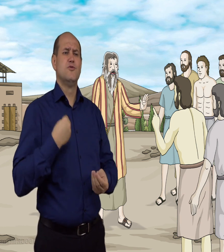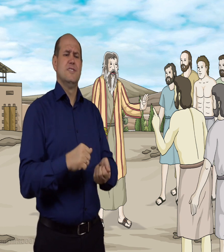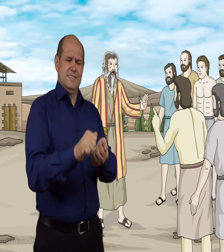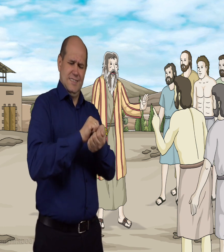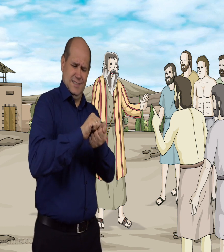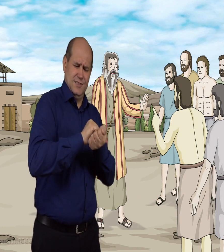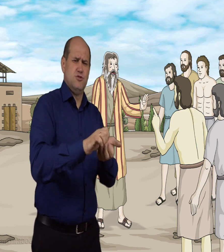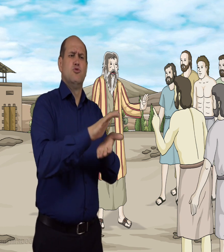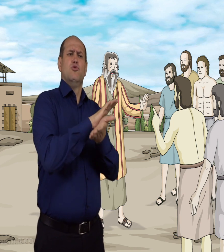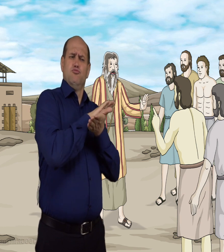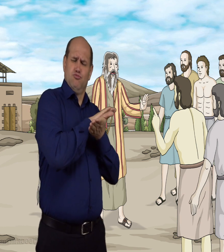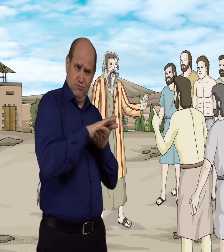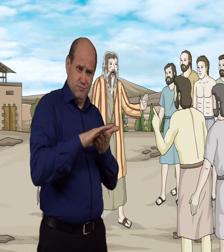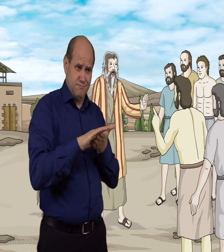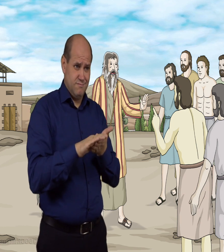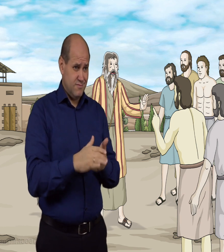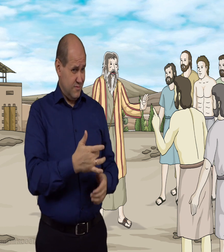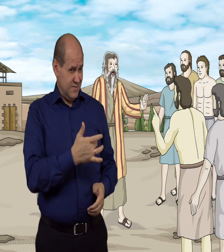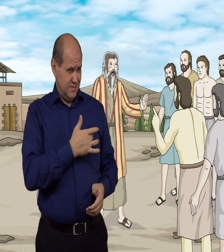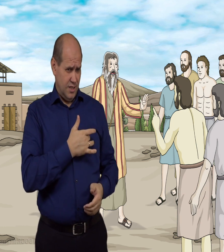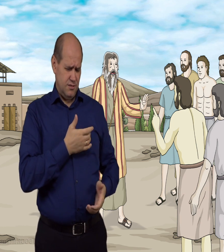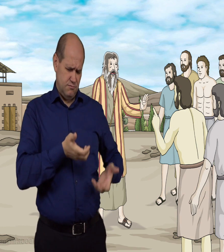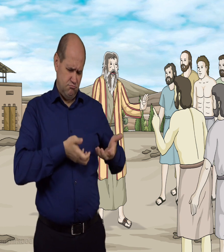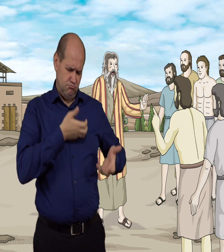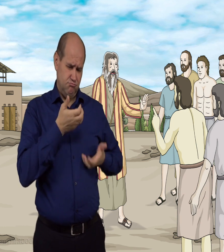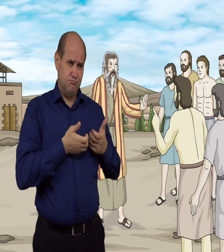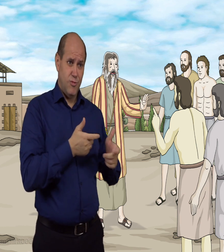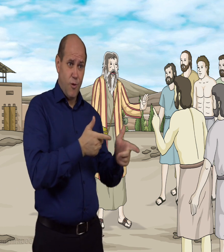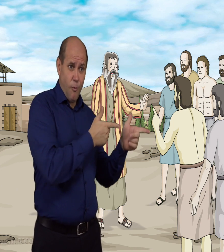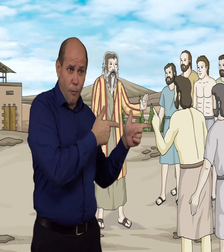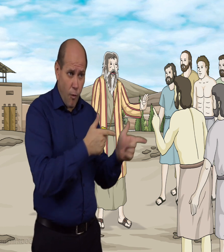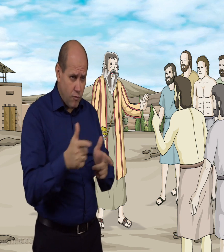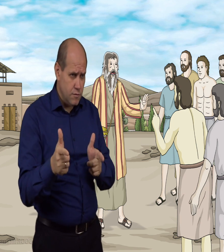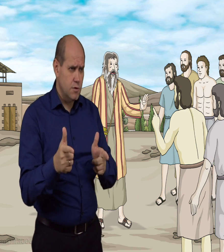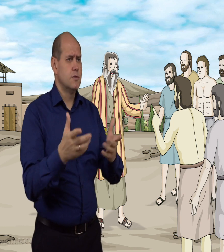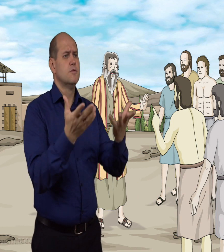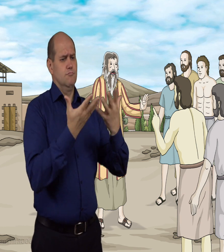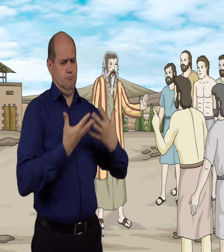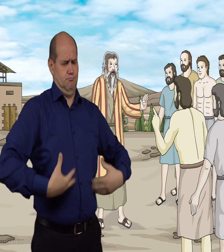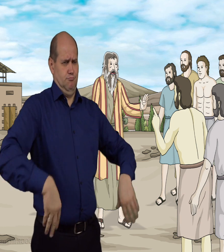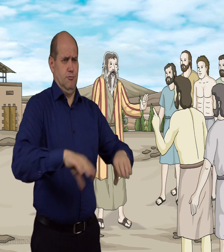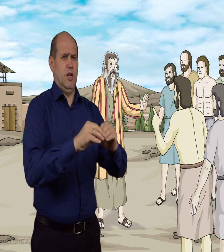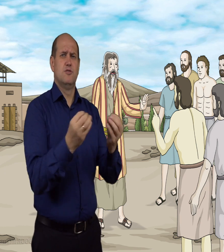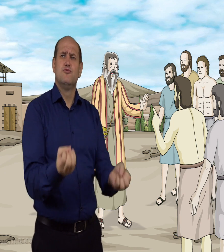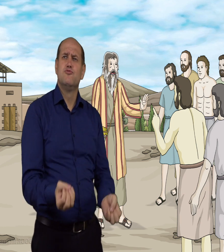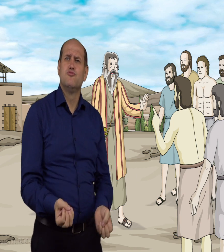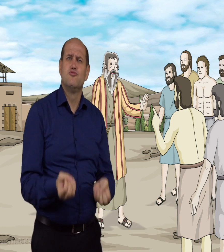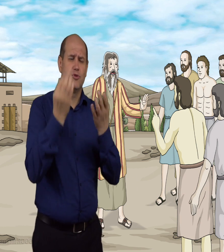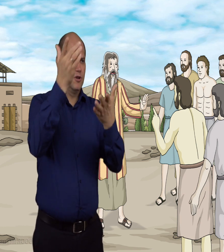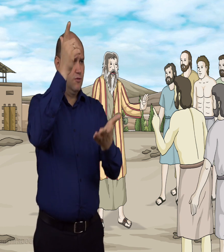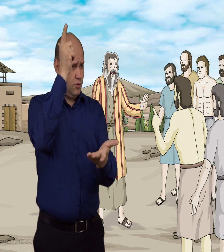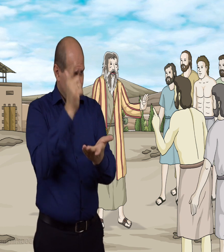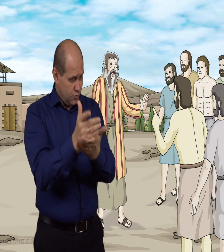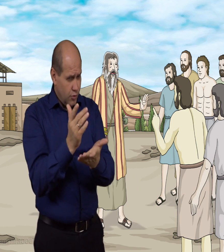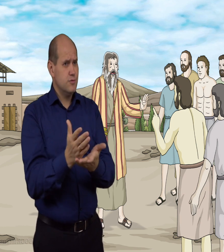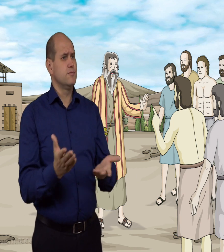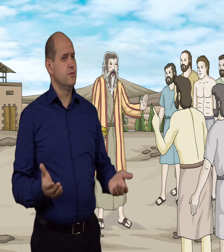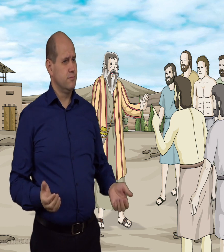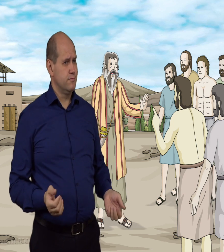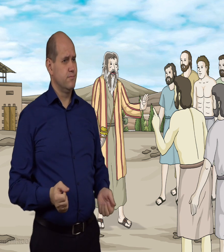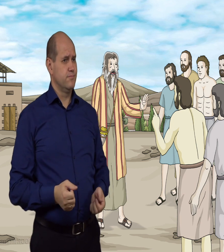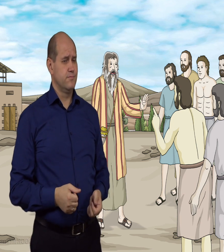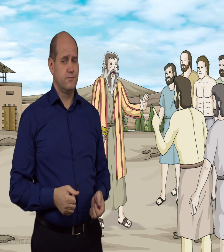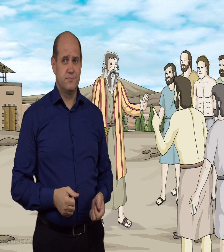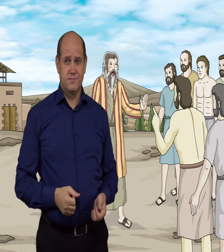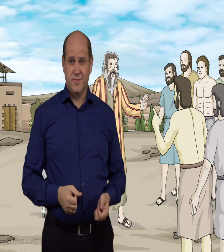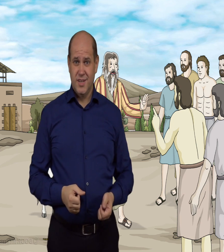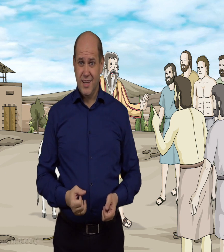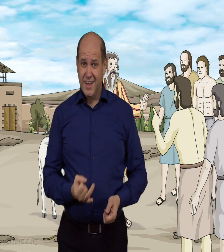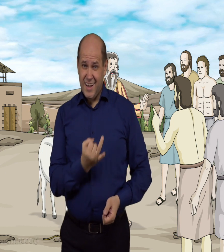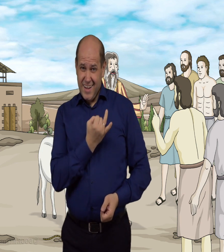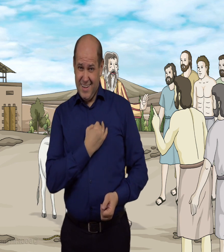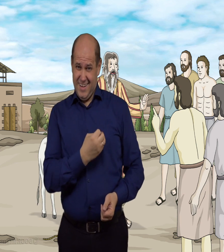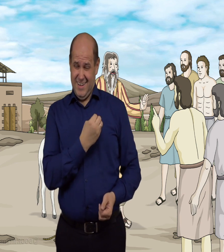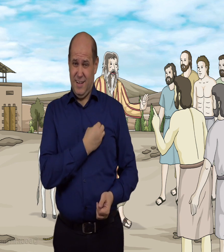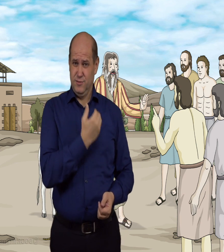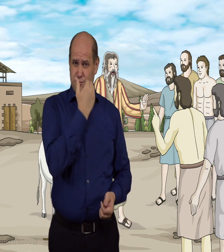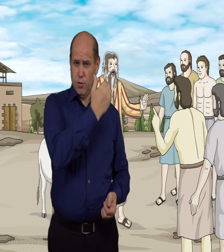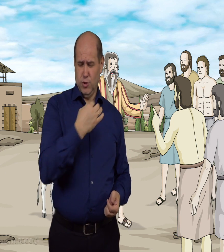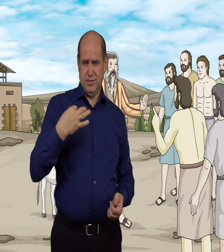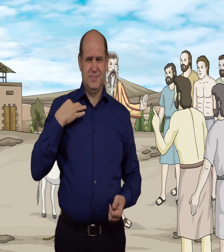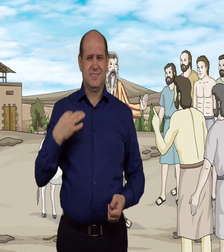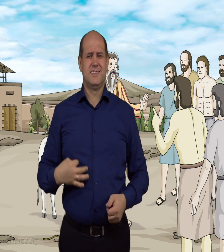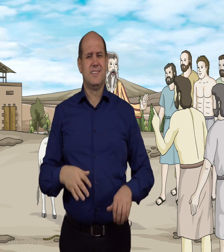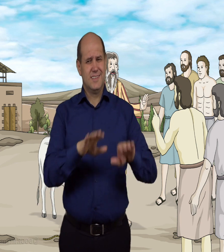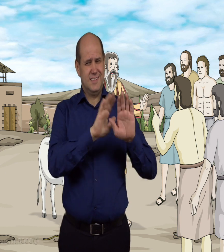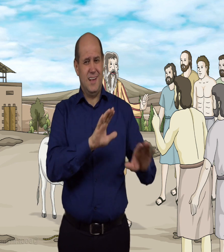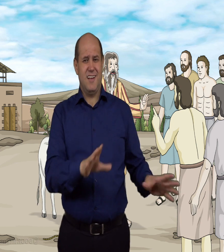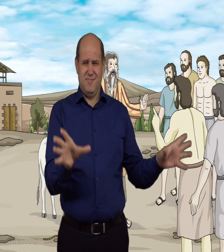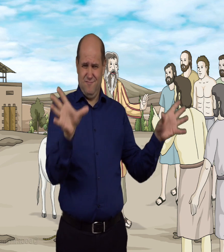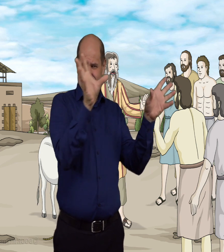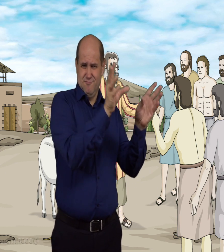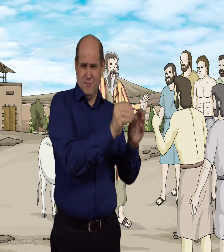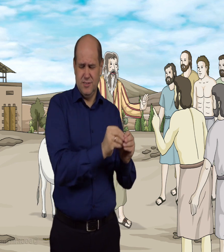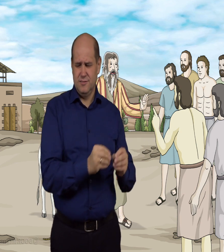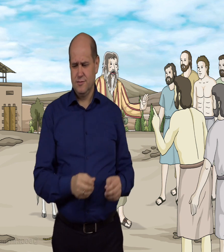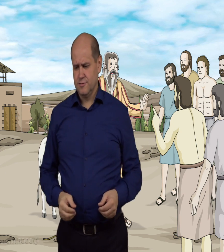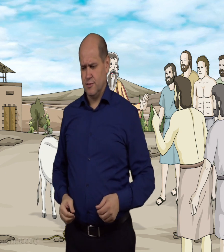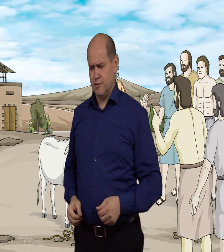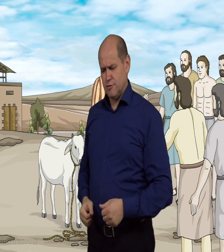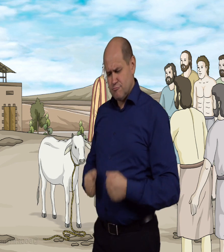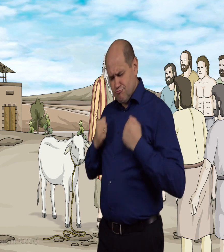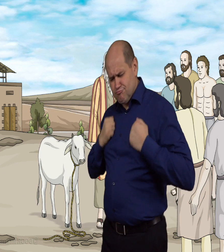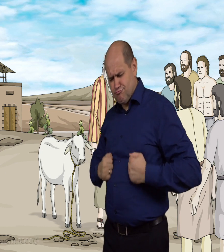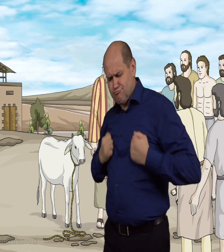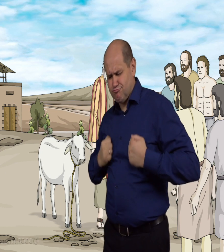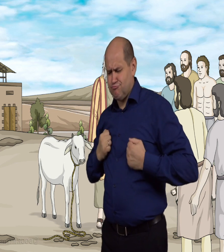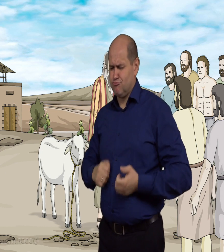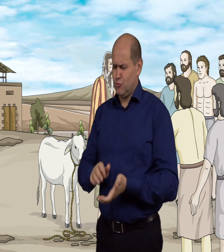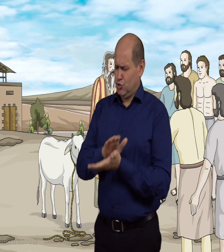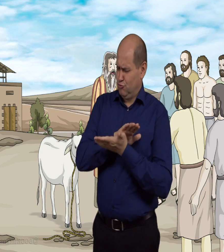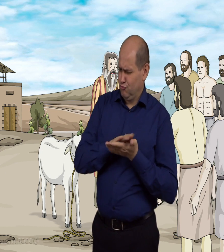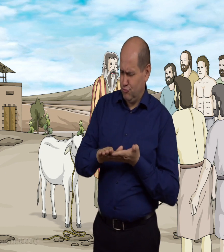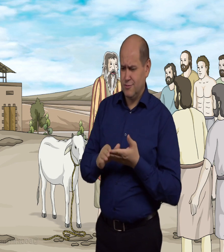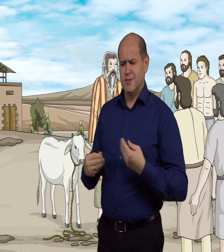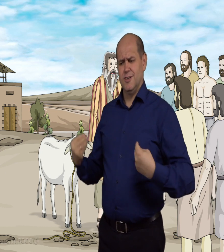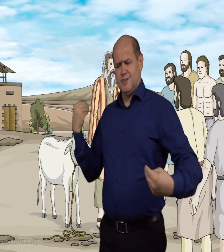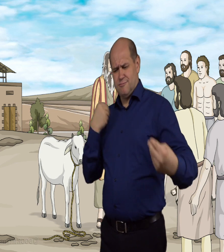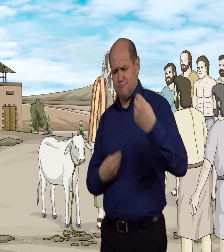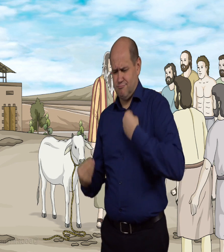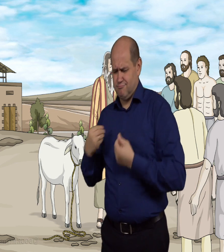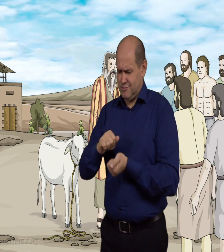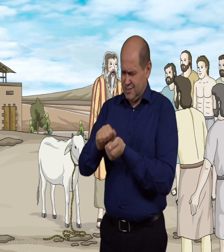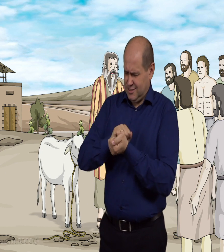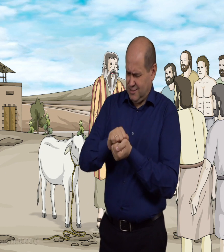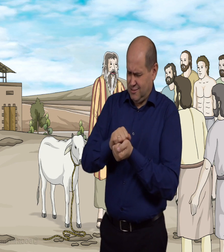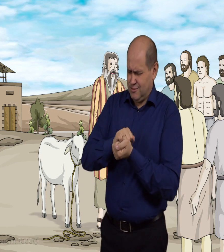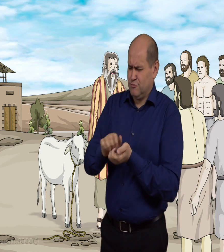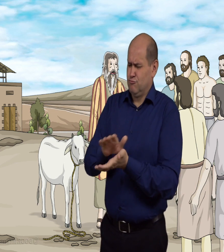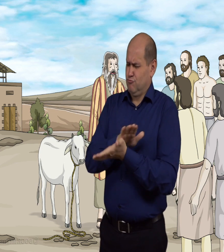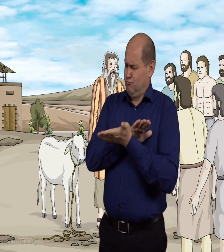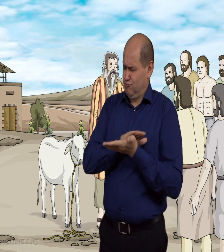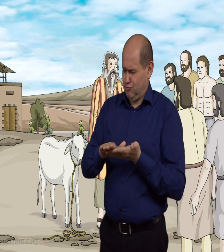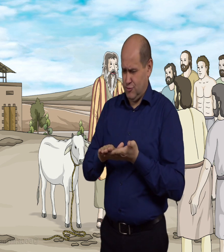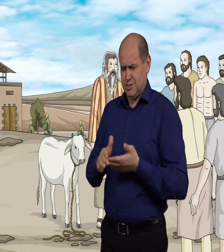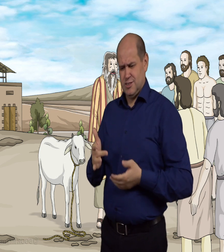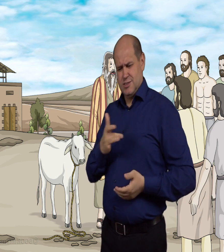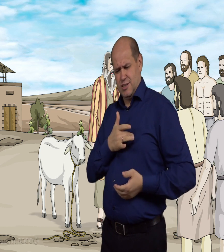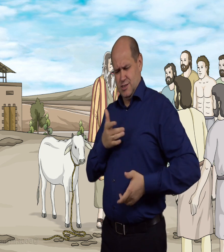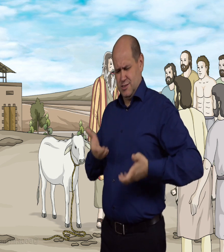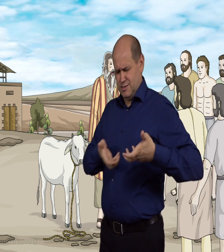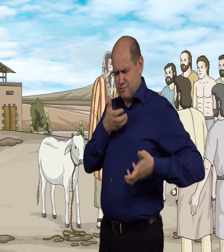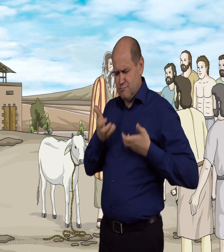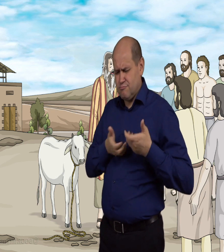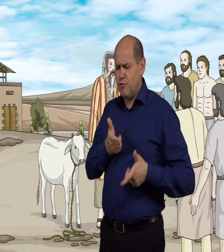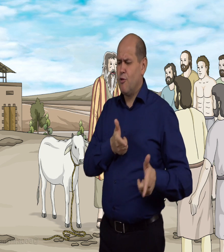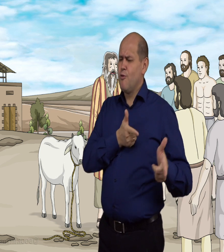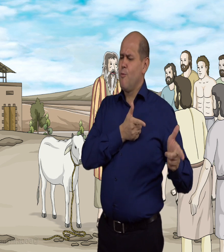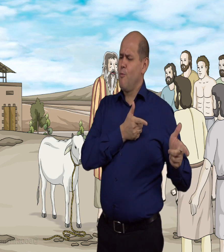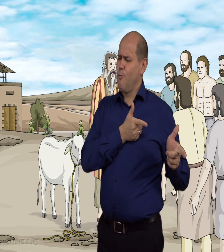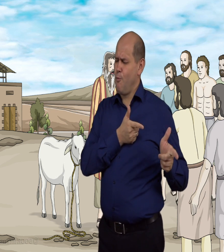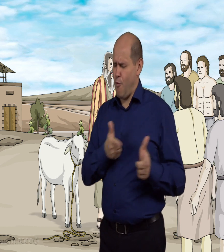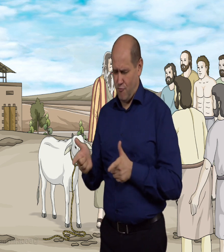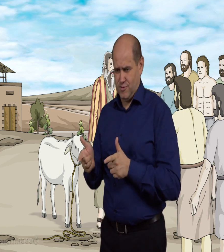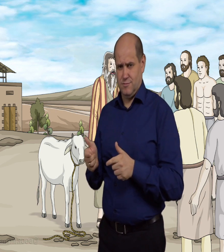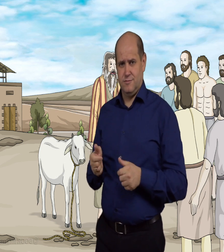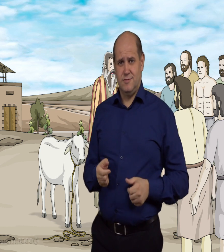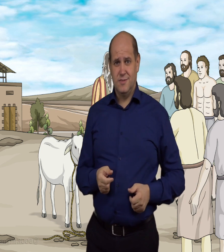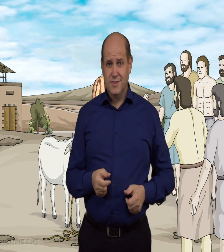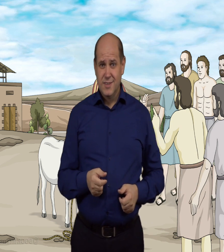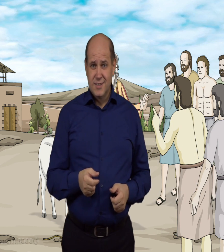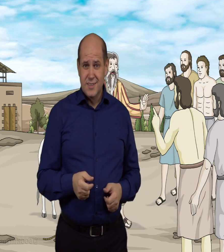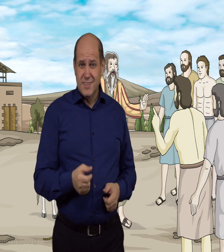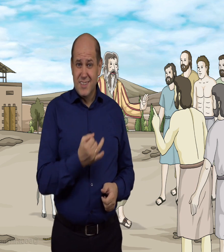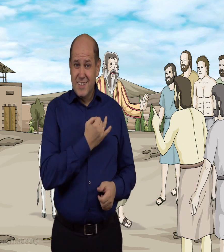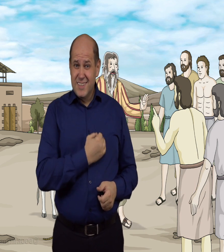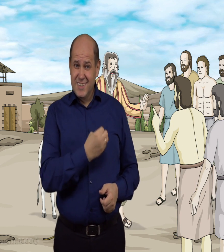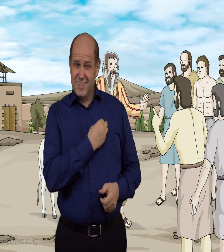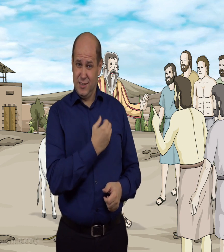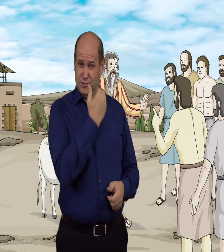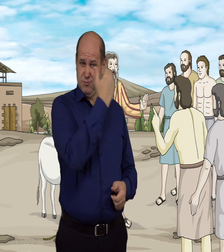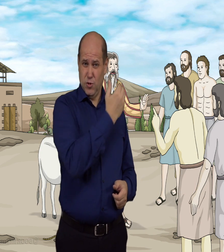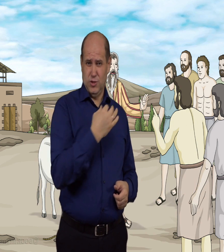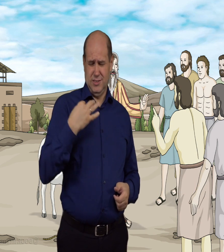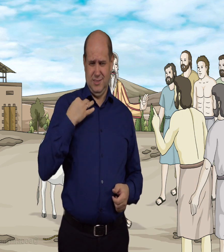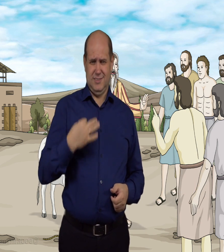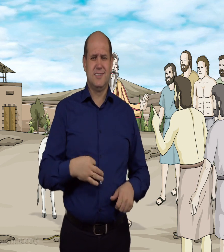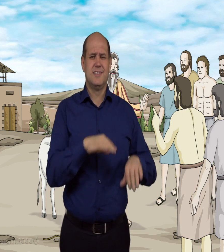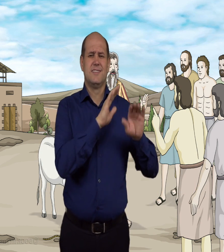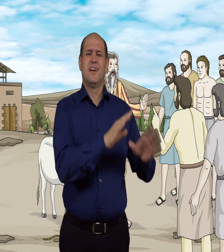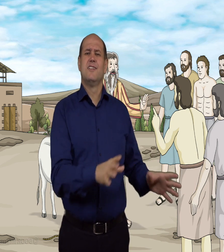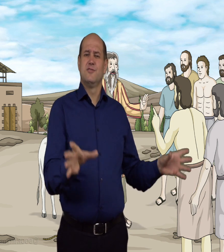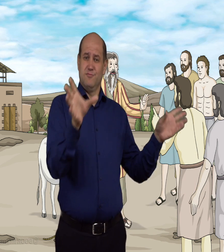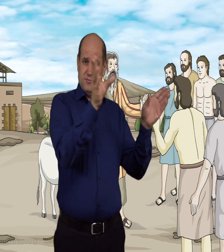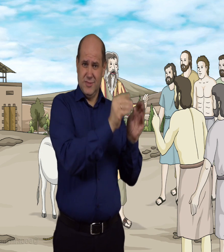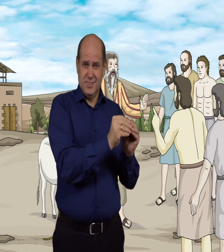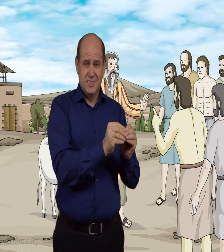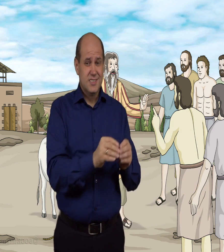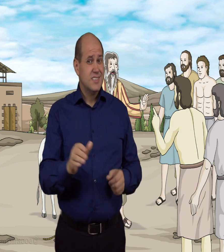“In peace,” he replied. “I have come to sacrifice to the LORD.